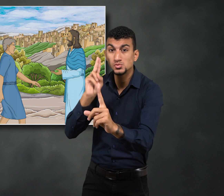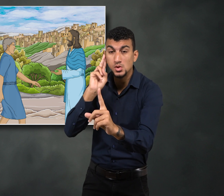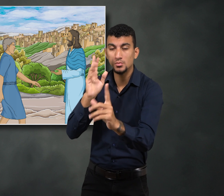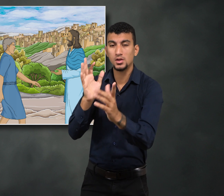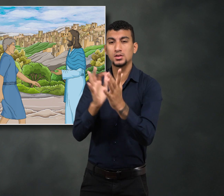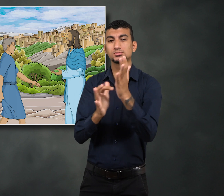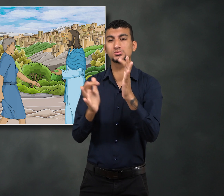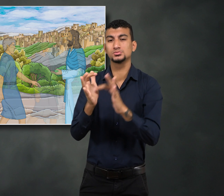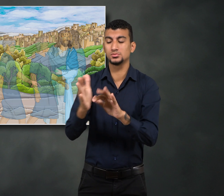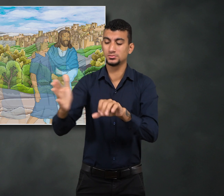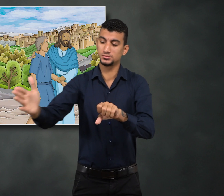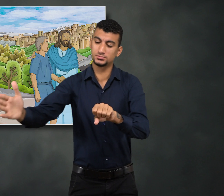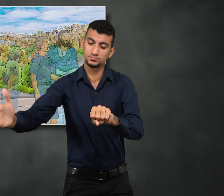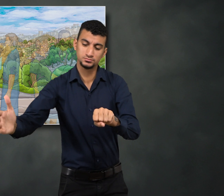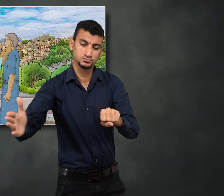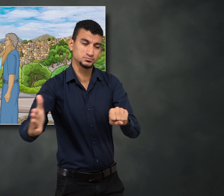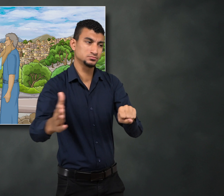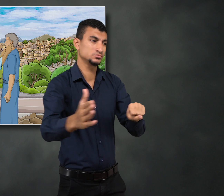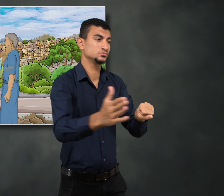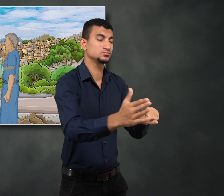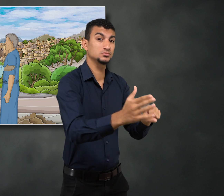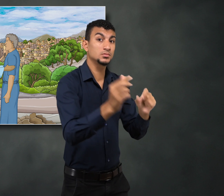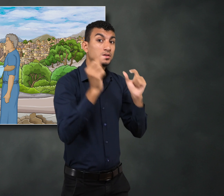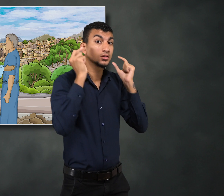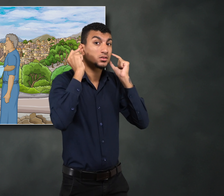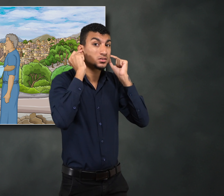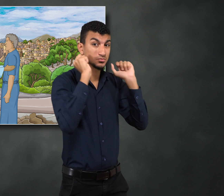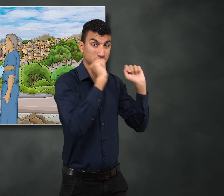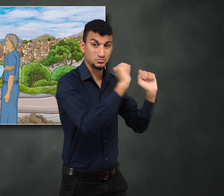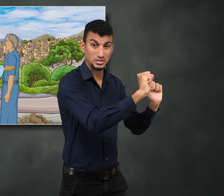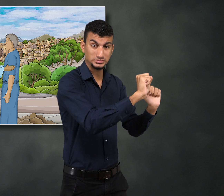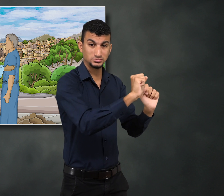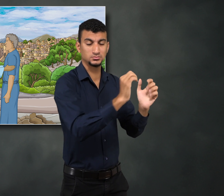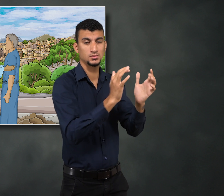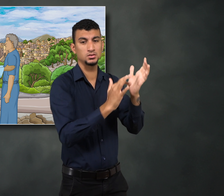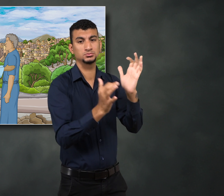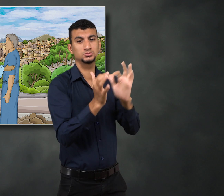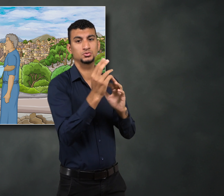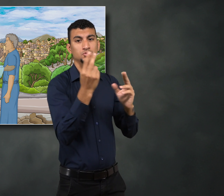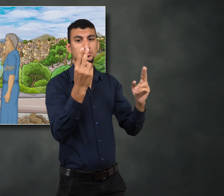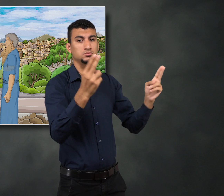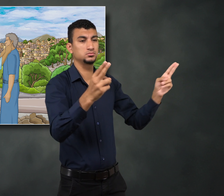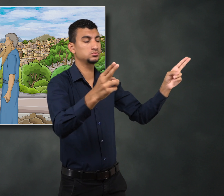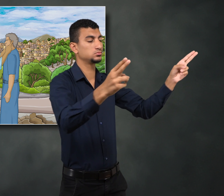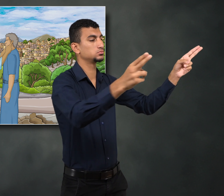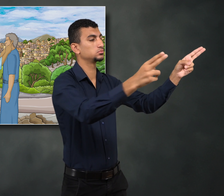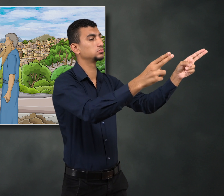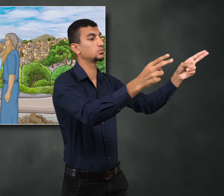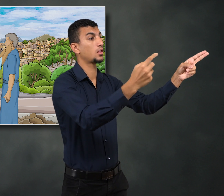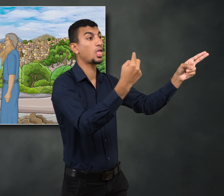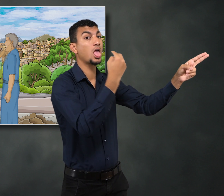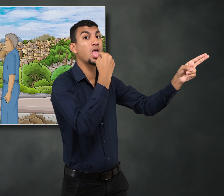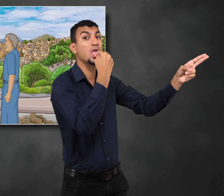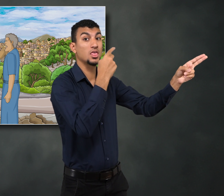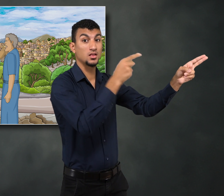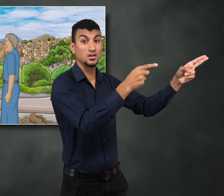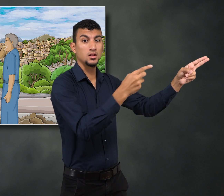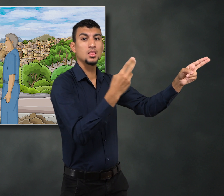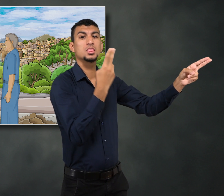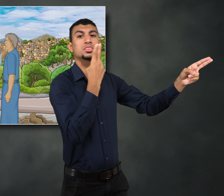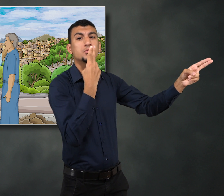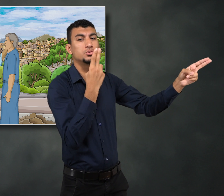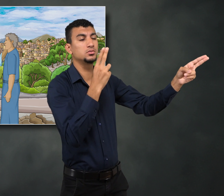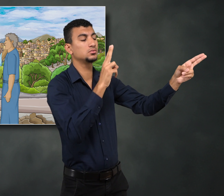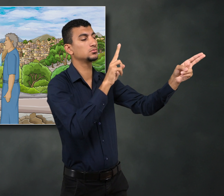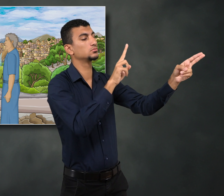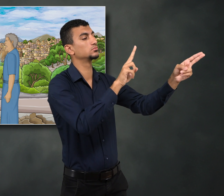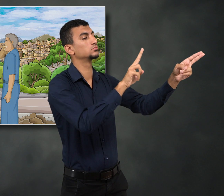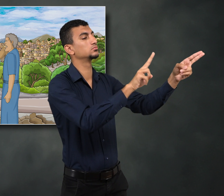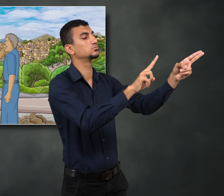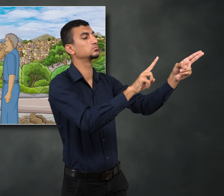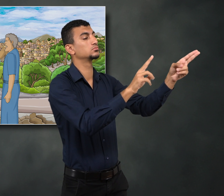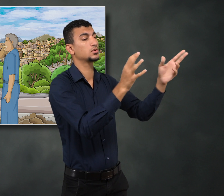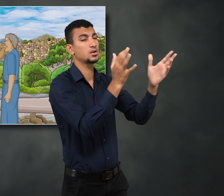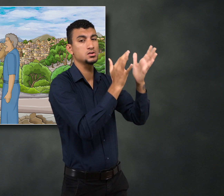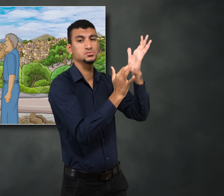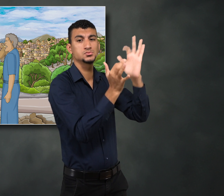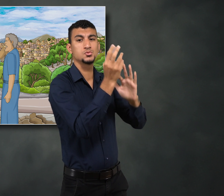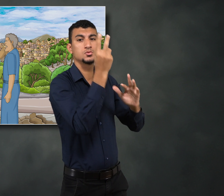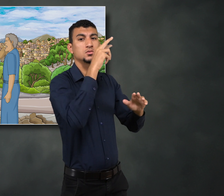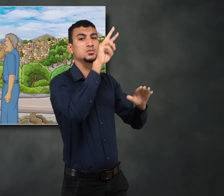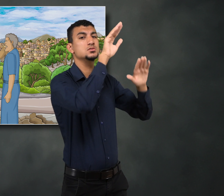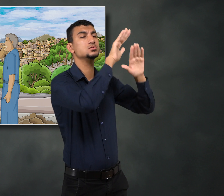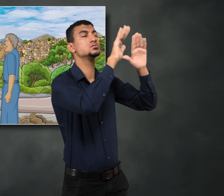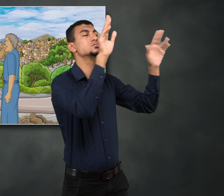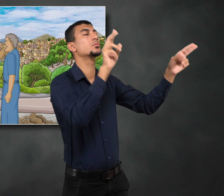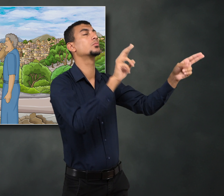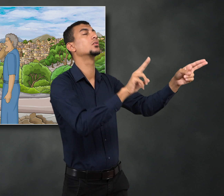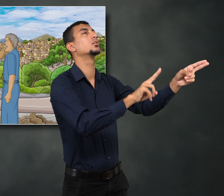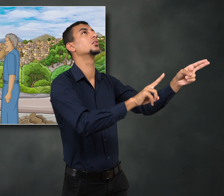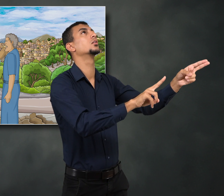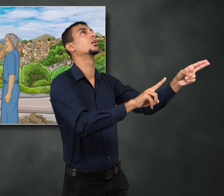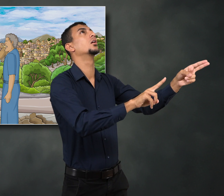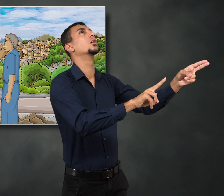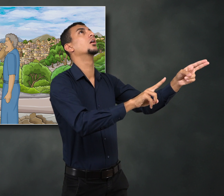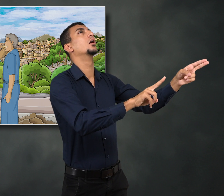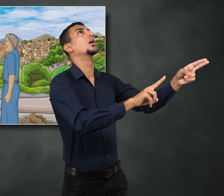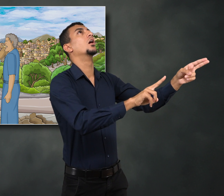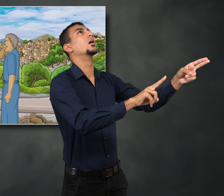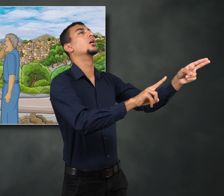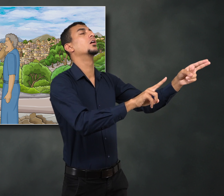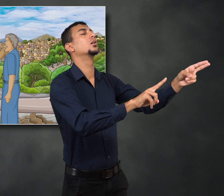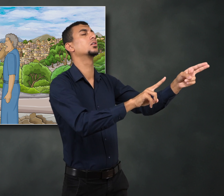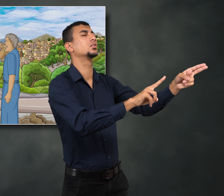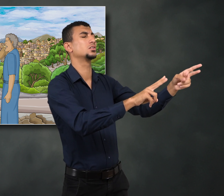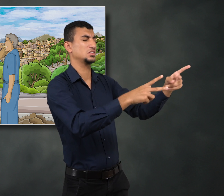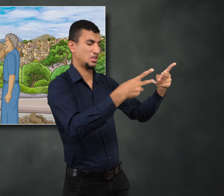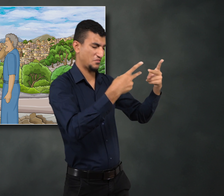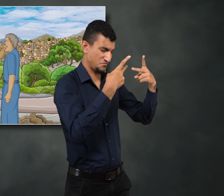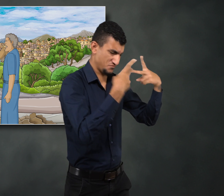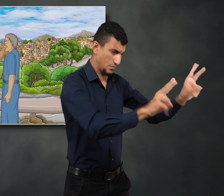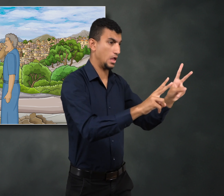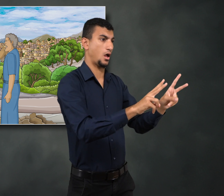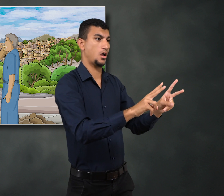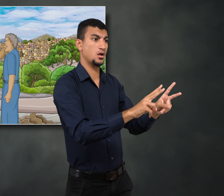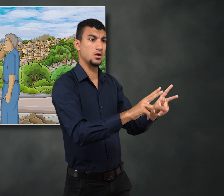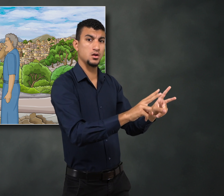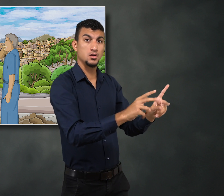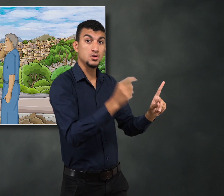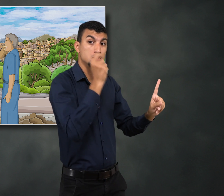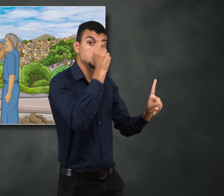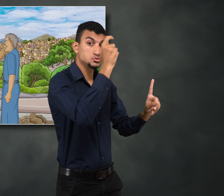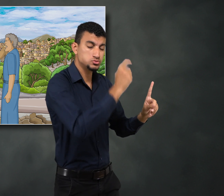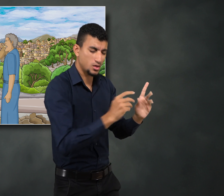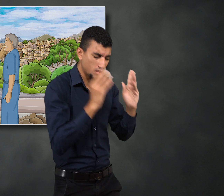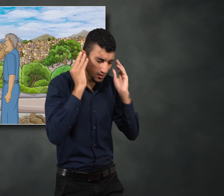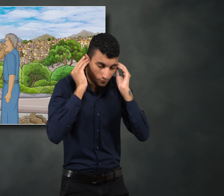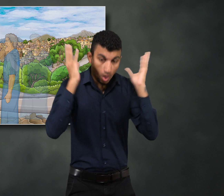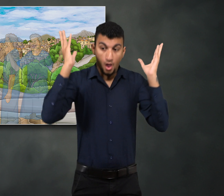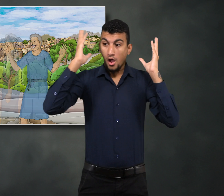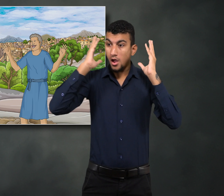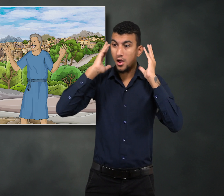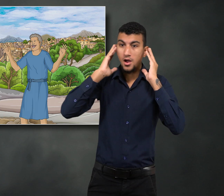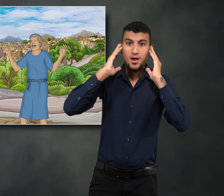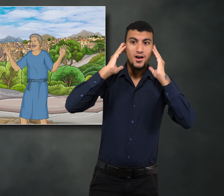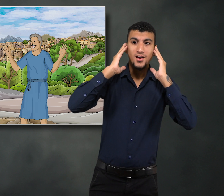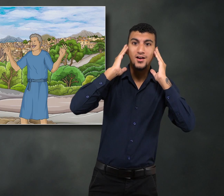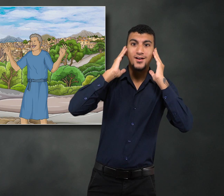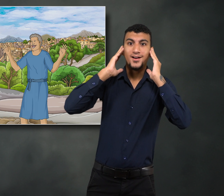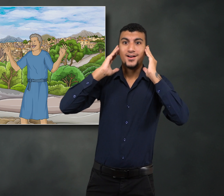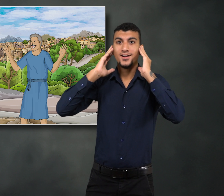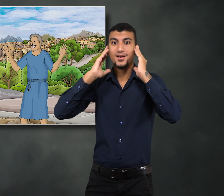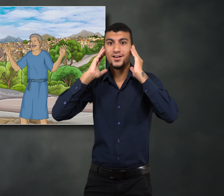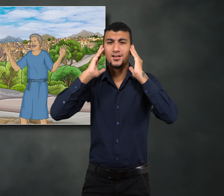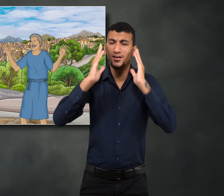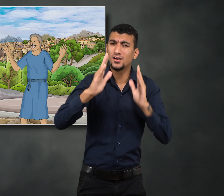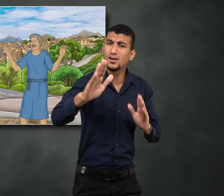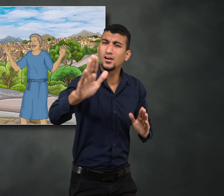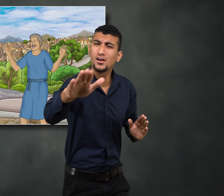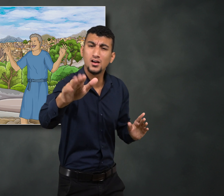So Jesus took him aside privately, away from the crowd, and put His fingers into the man’s ears. Then He spit and touched the man’s tongue. And looking up to heaven, He sighed deeply and said to him, “Ephphatha!” (which means, “Be opened!”).